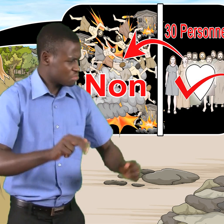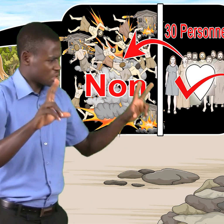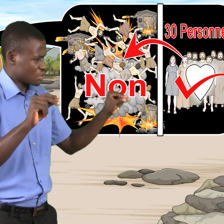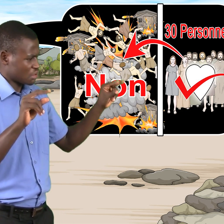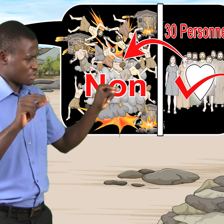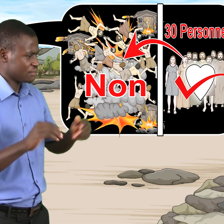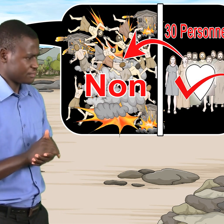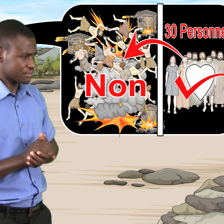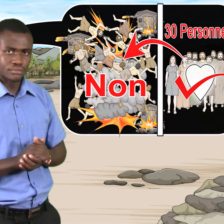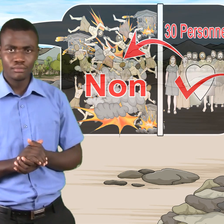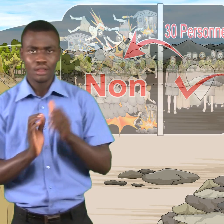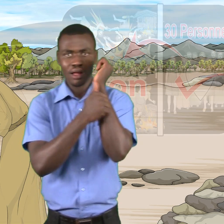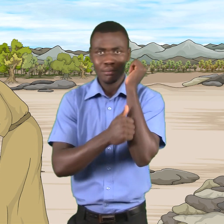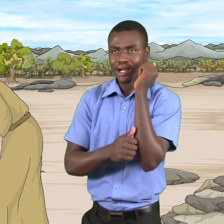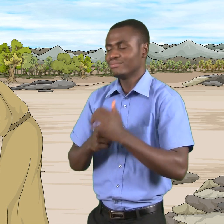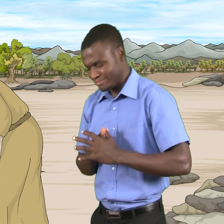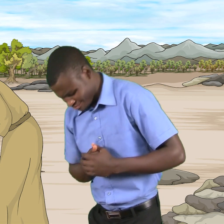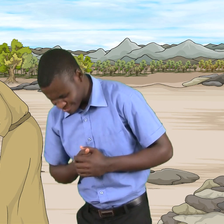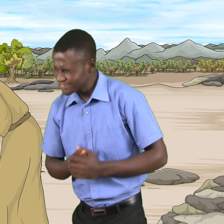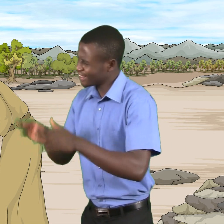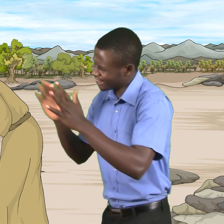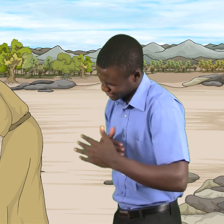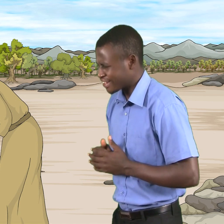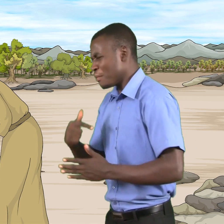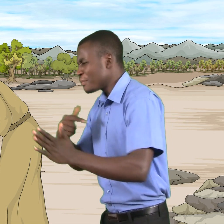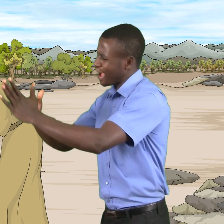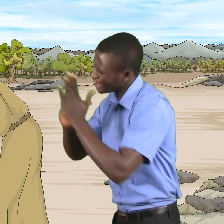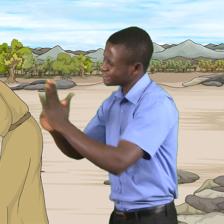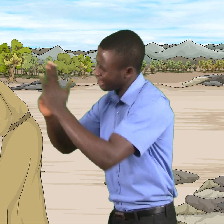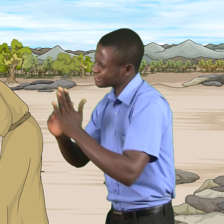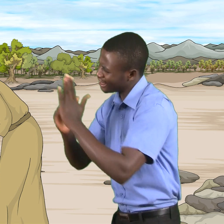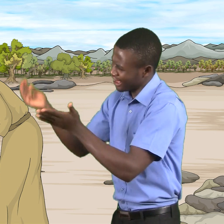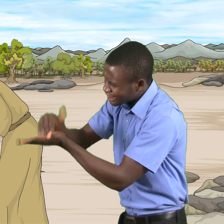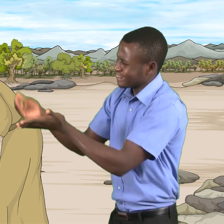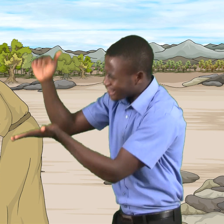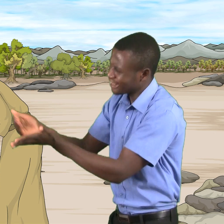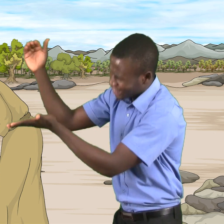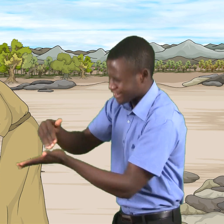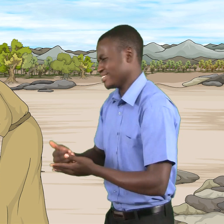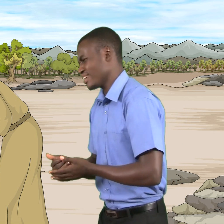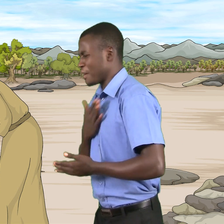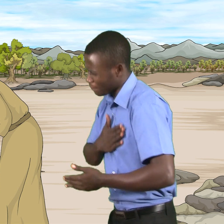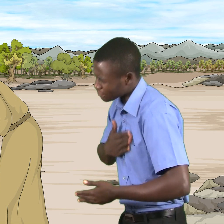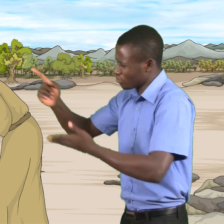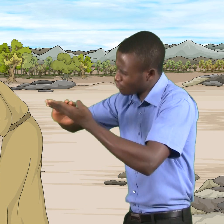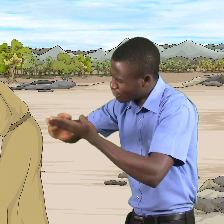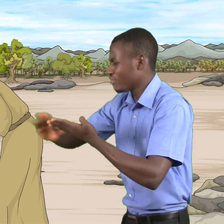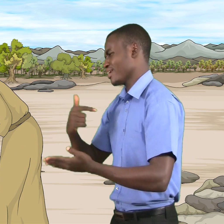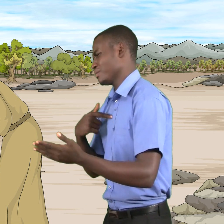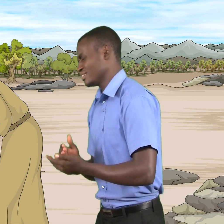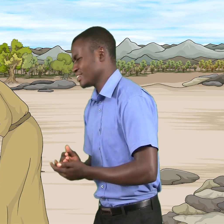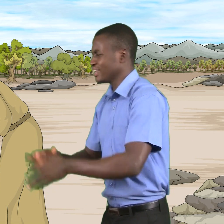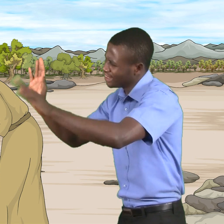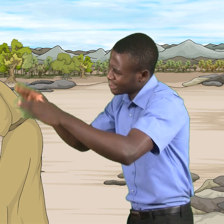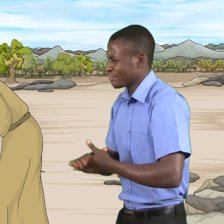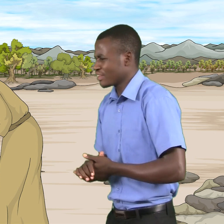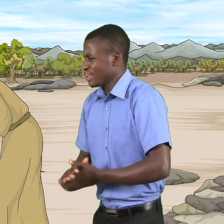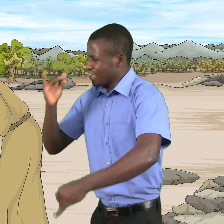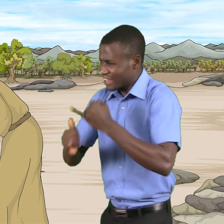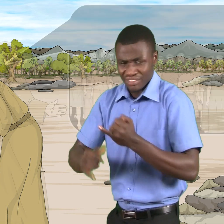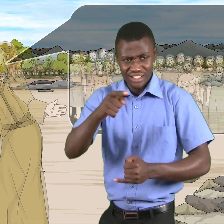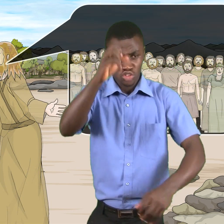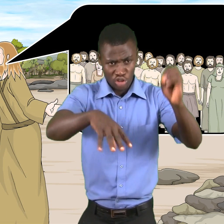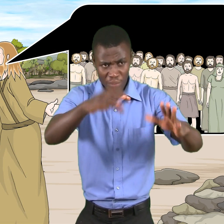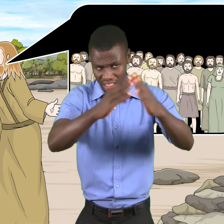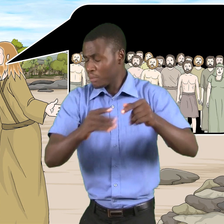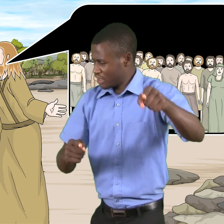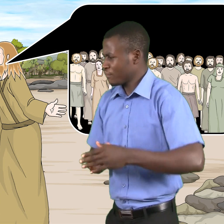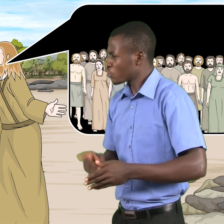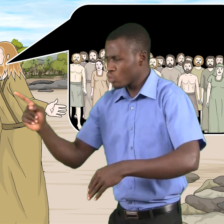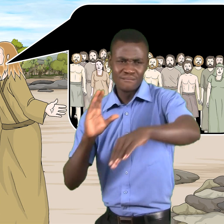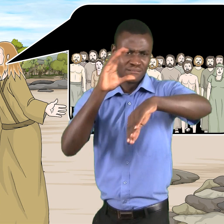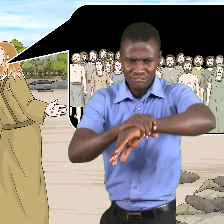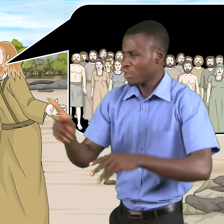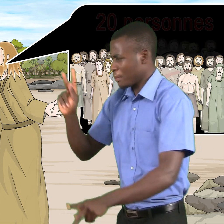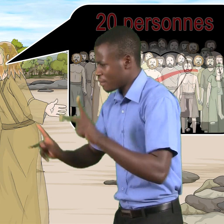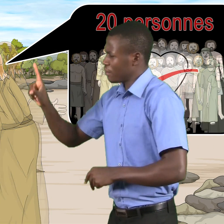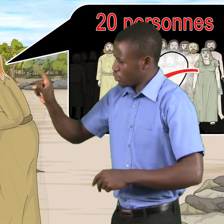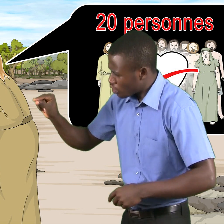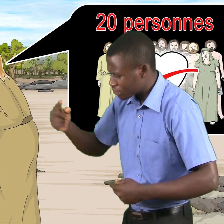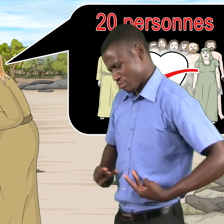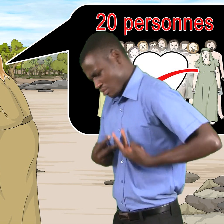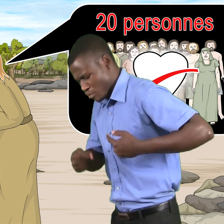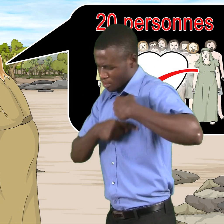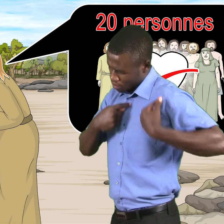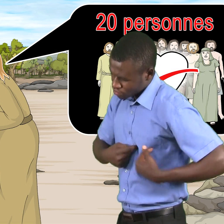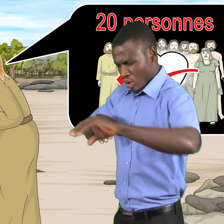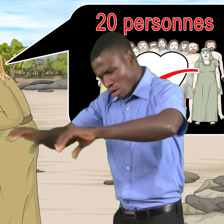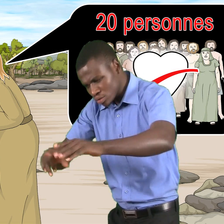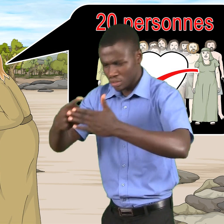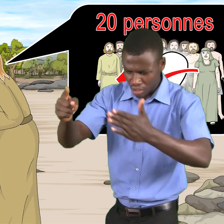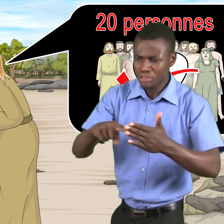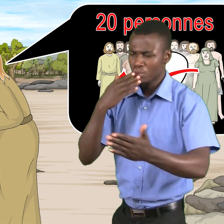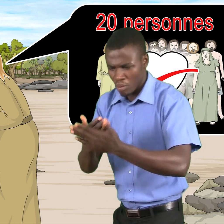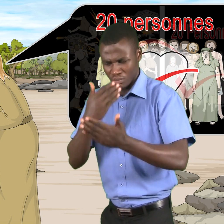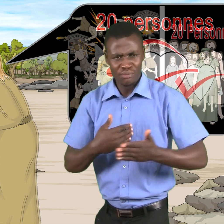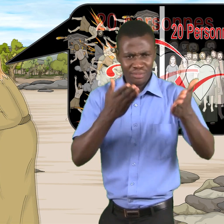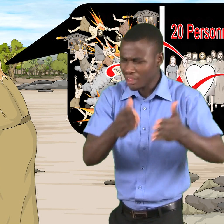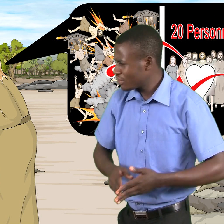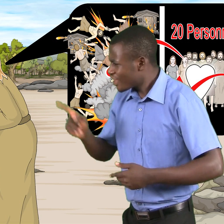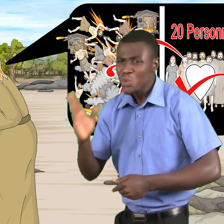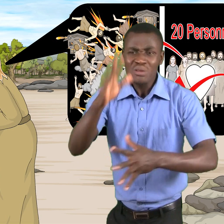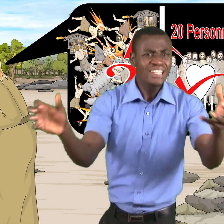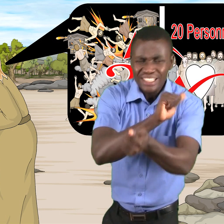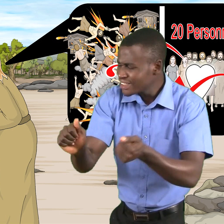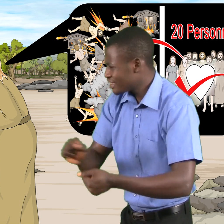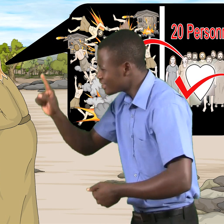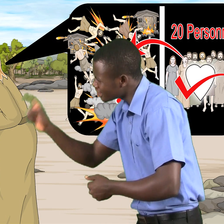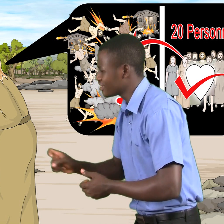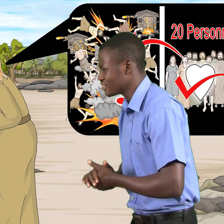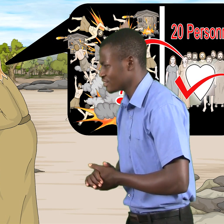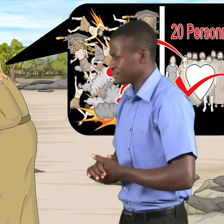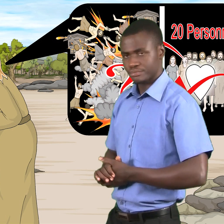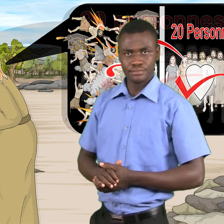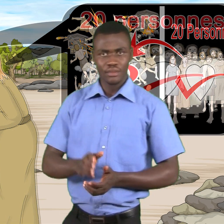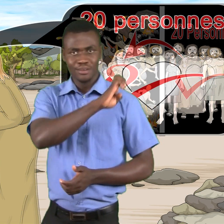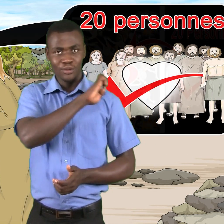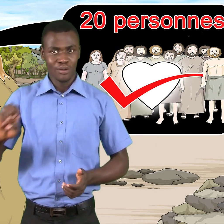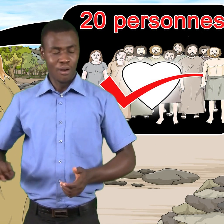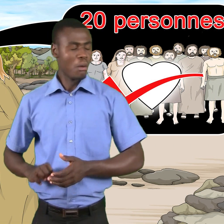And Abraham said, “Now that I have ventured to speak to the Lord, suppose twenty are found there?”